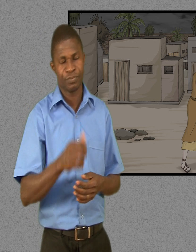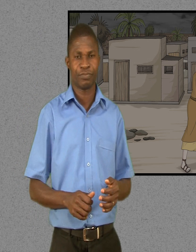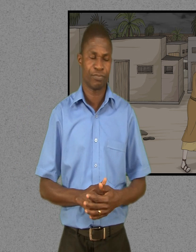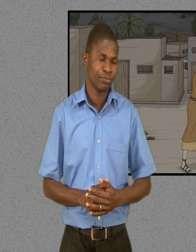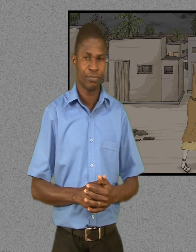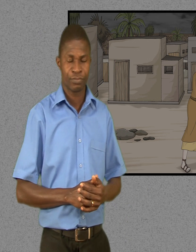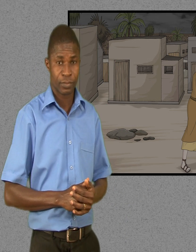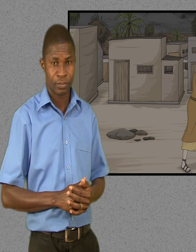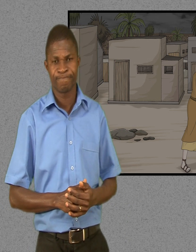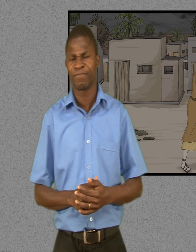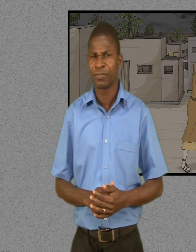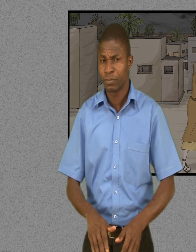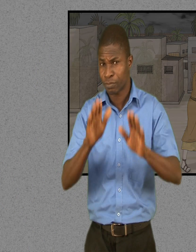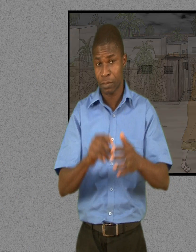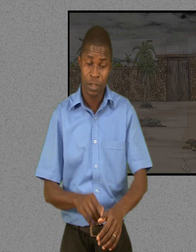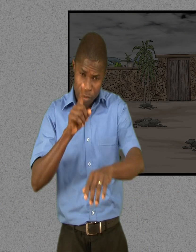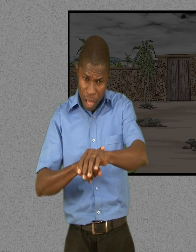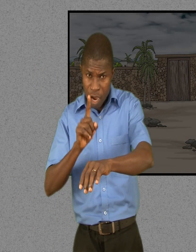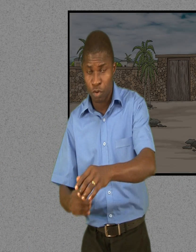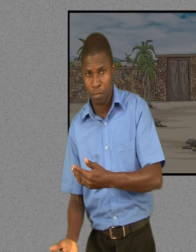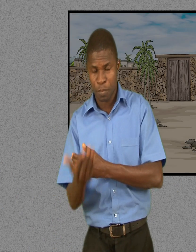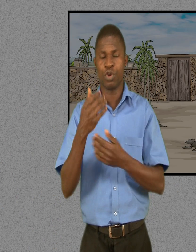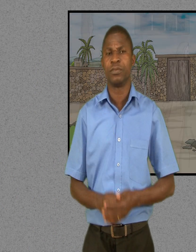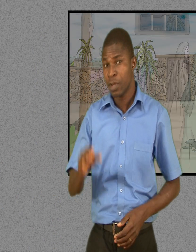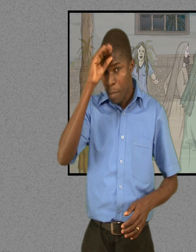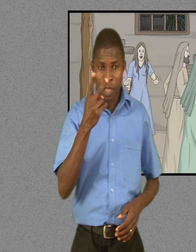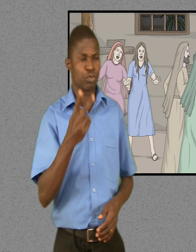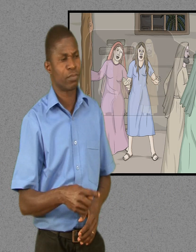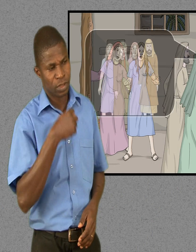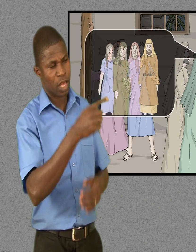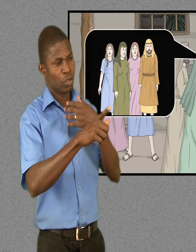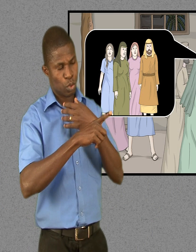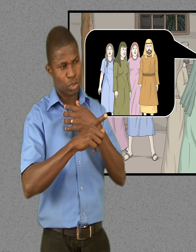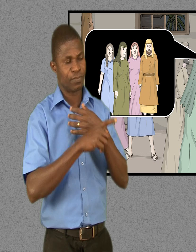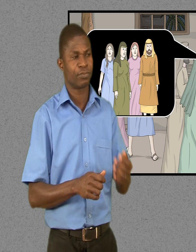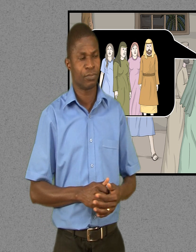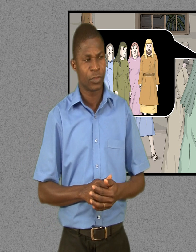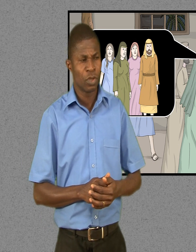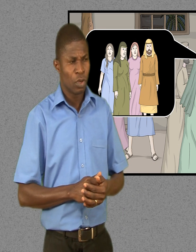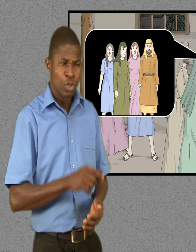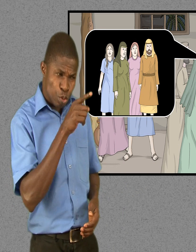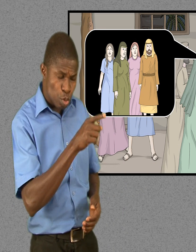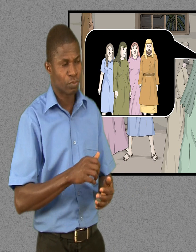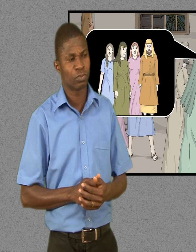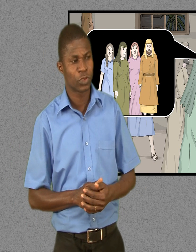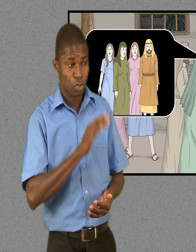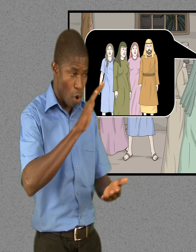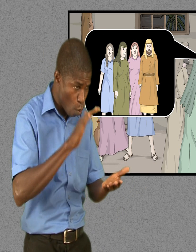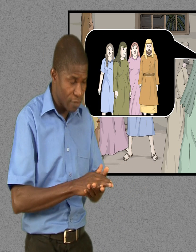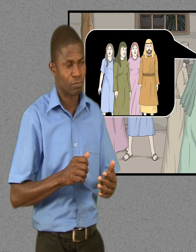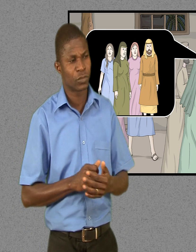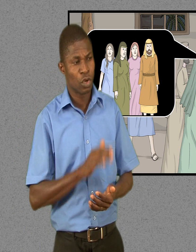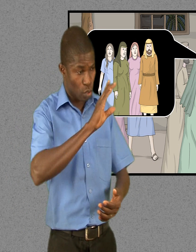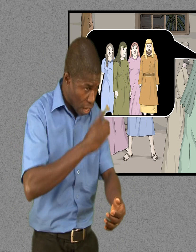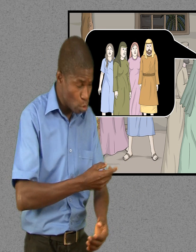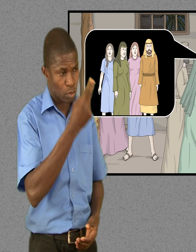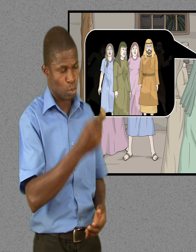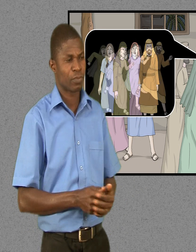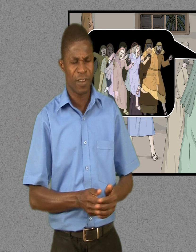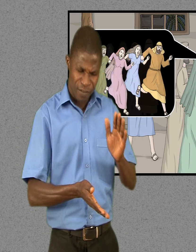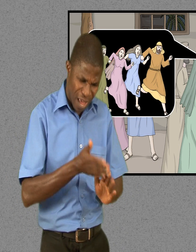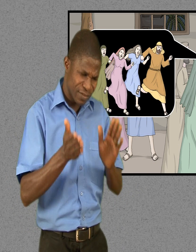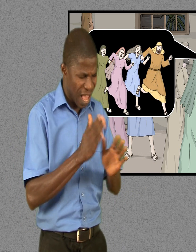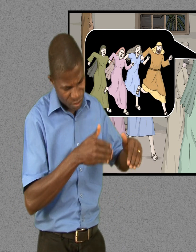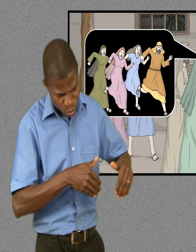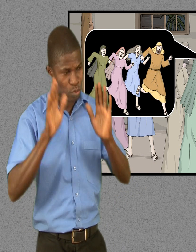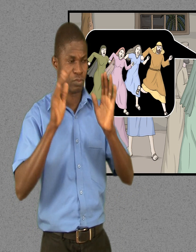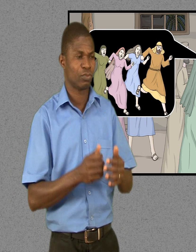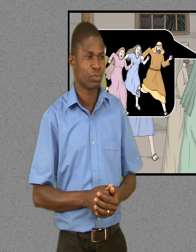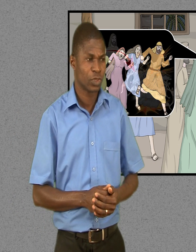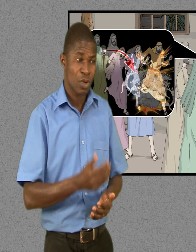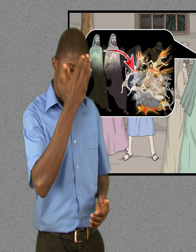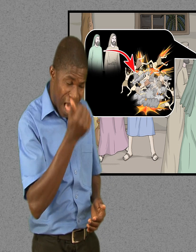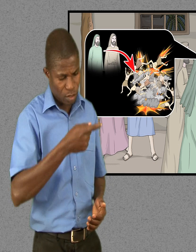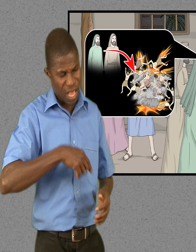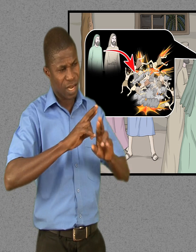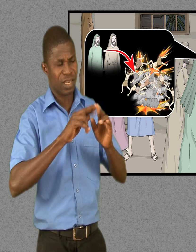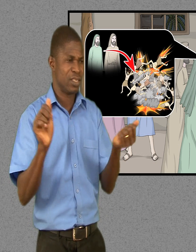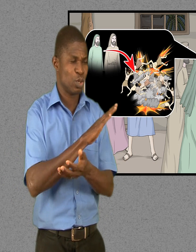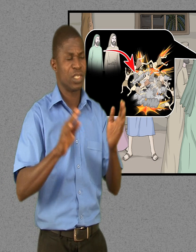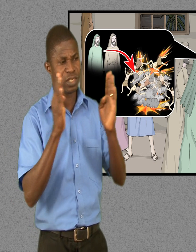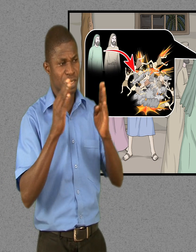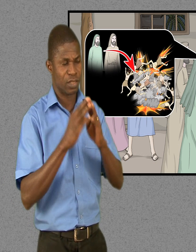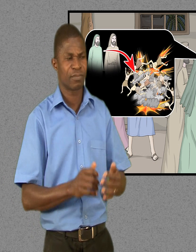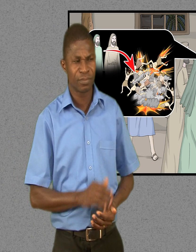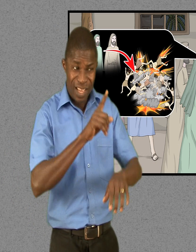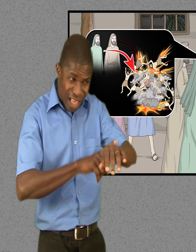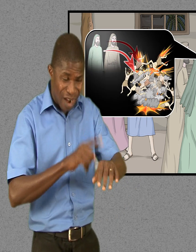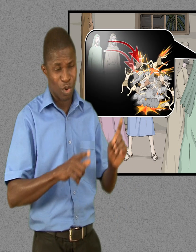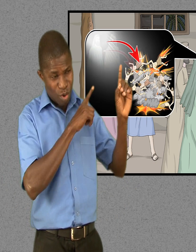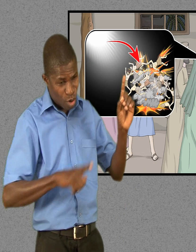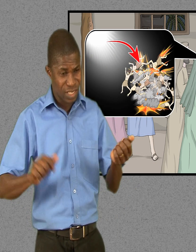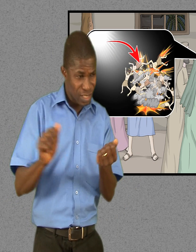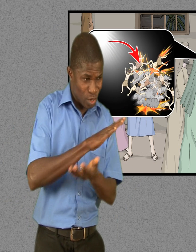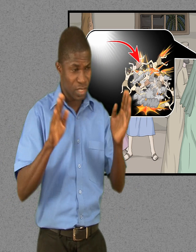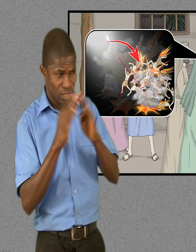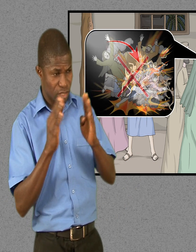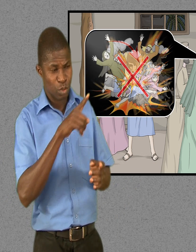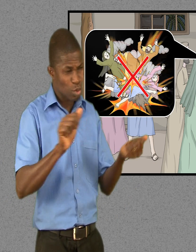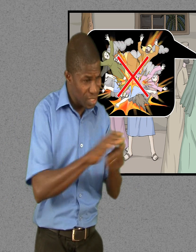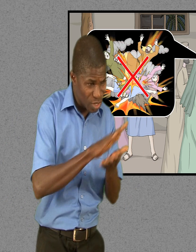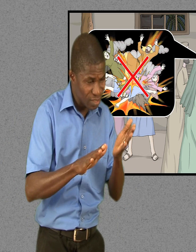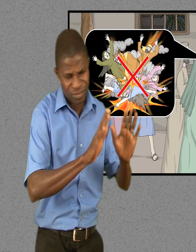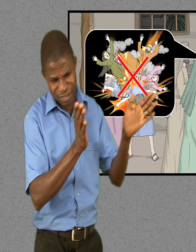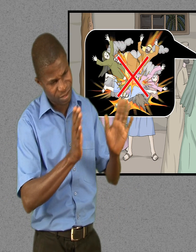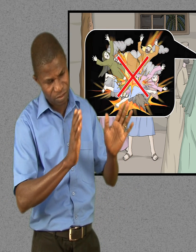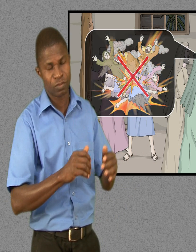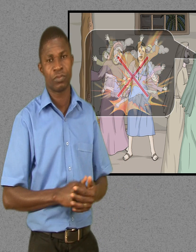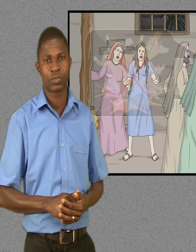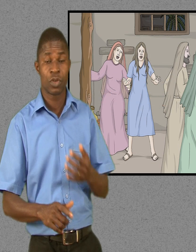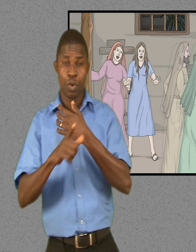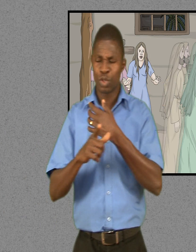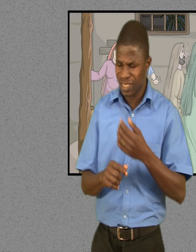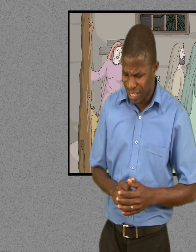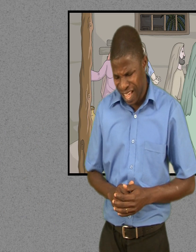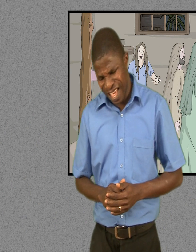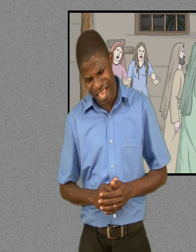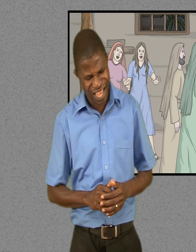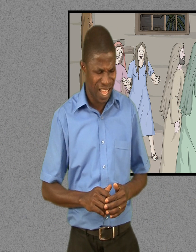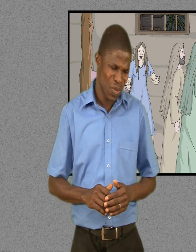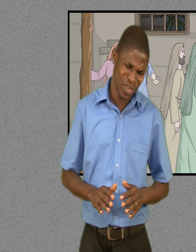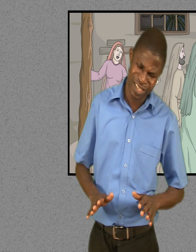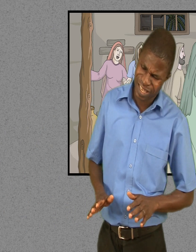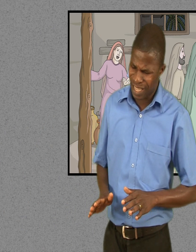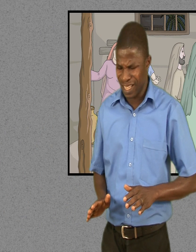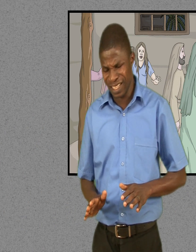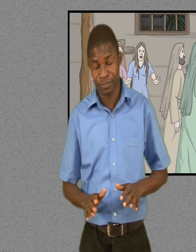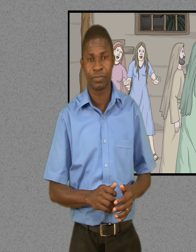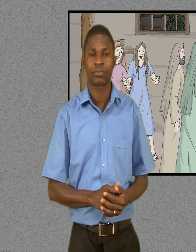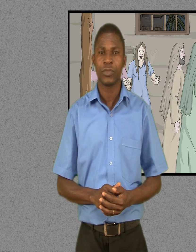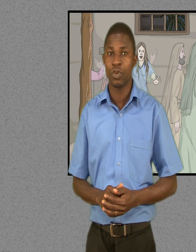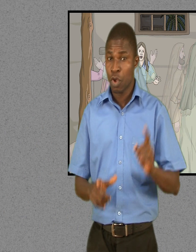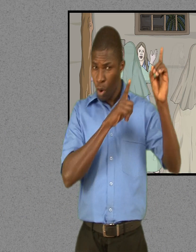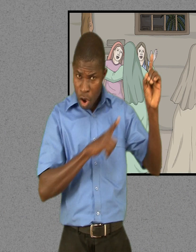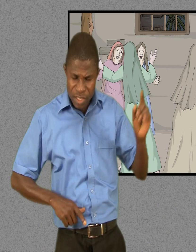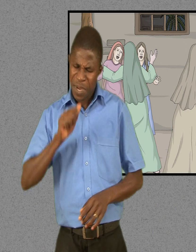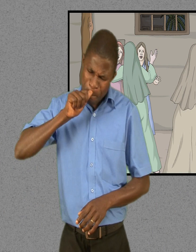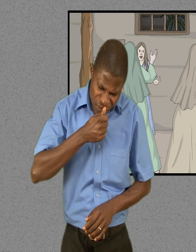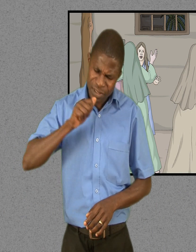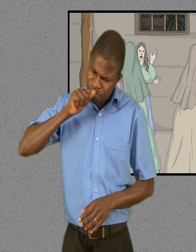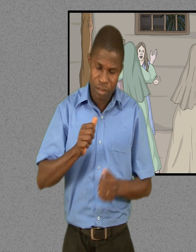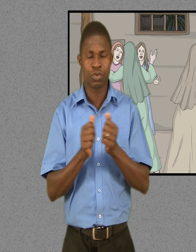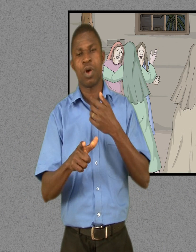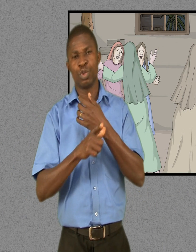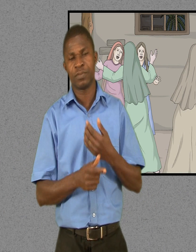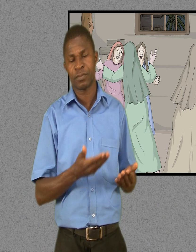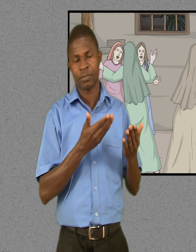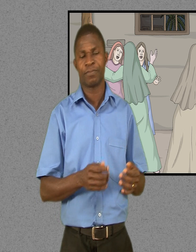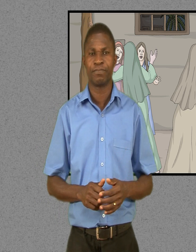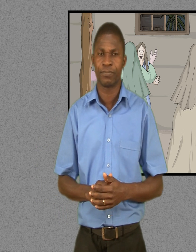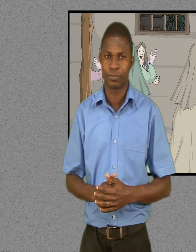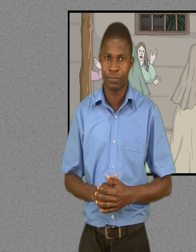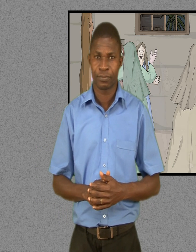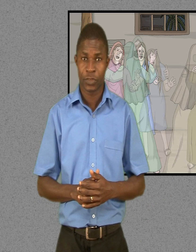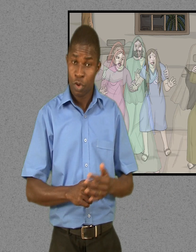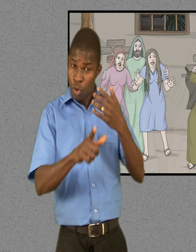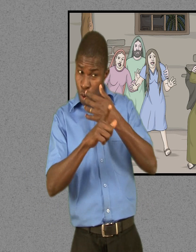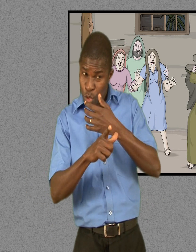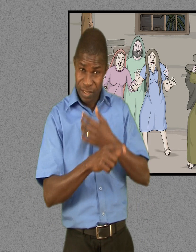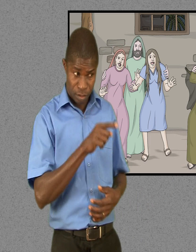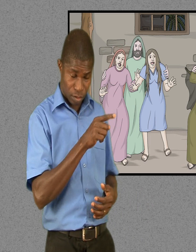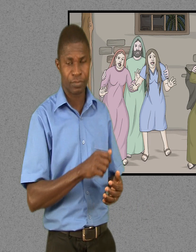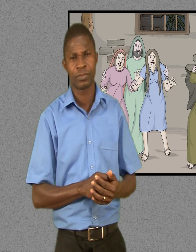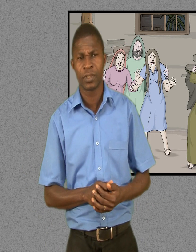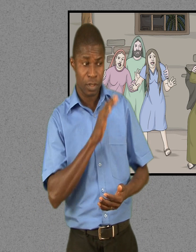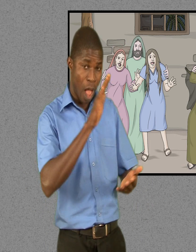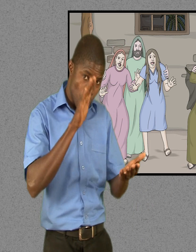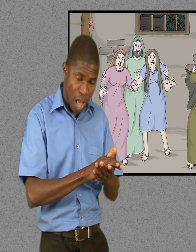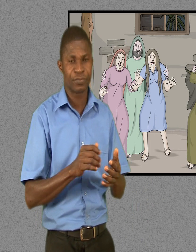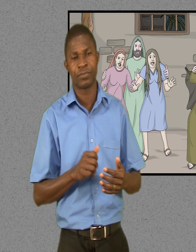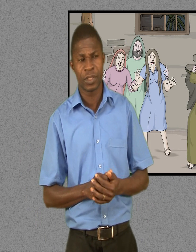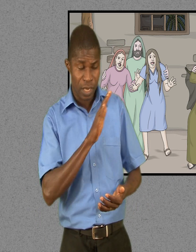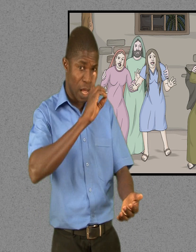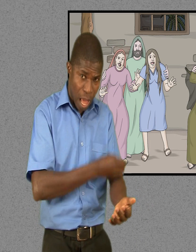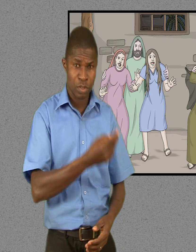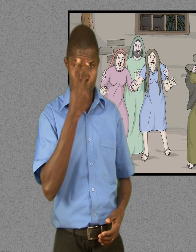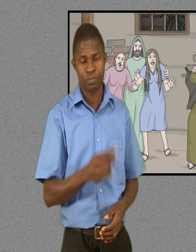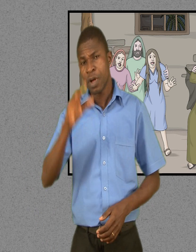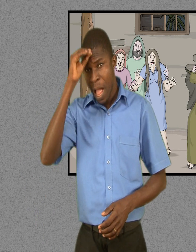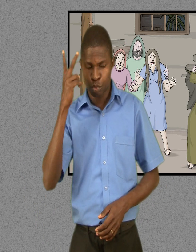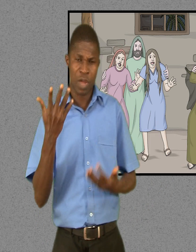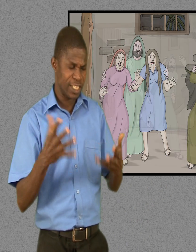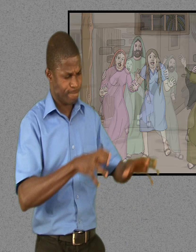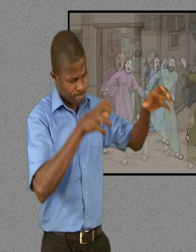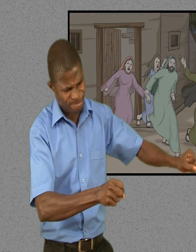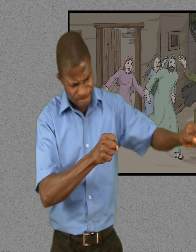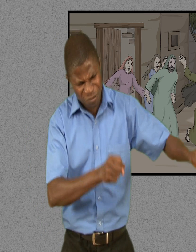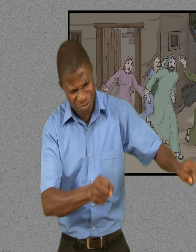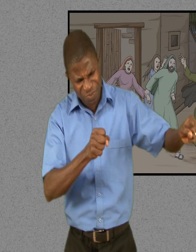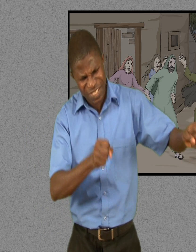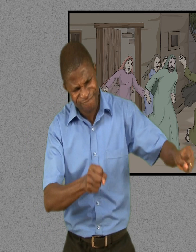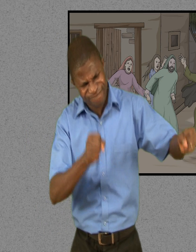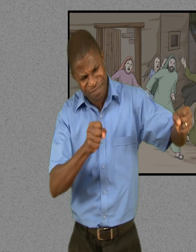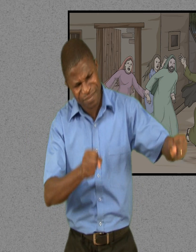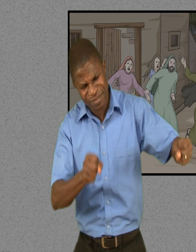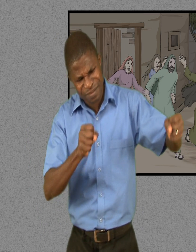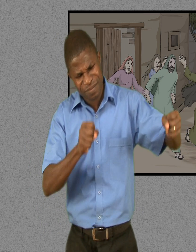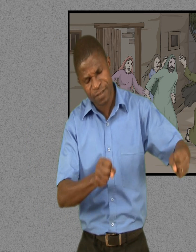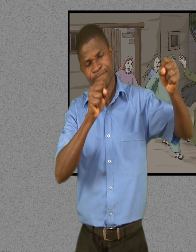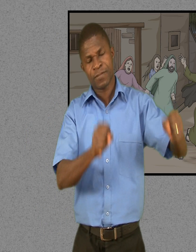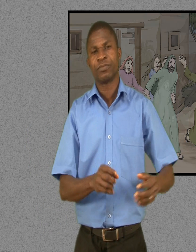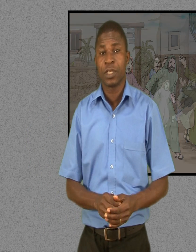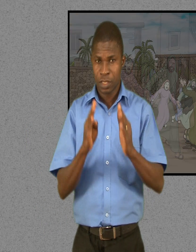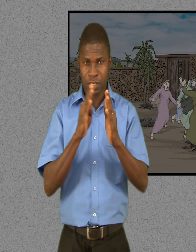At daybreak the angels hurried Lot along, saying, “Get up! Take your wife and your two daughters who are here, or you will be swept away in the punishment of the city.” But when Lot hesitated, the men grabbed his hand and the hands of his wife and his two daughters.